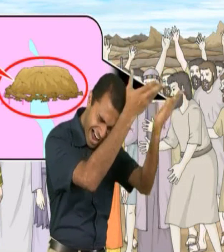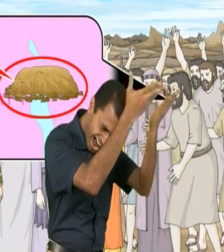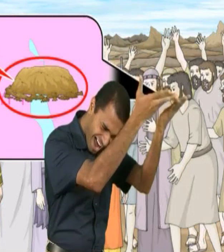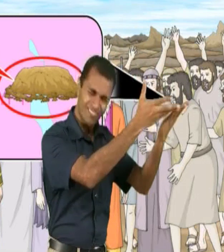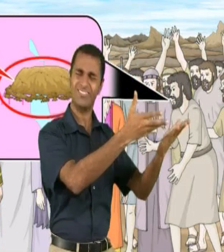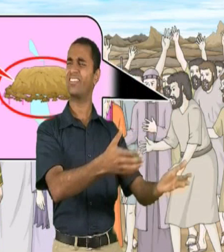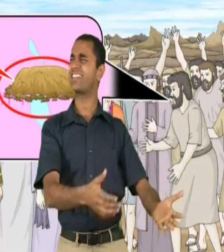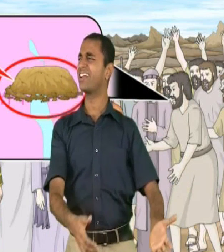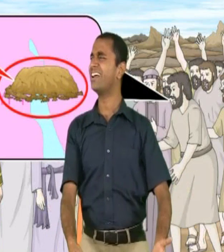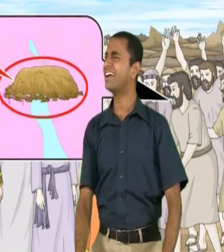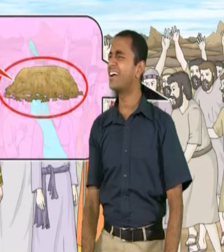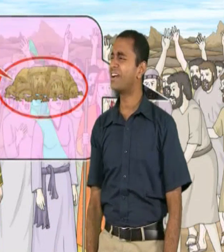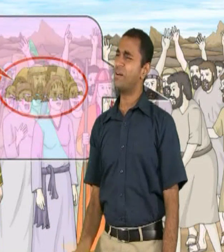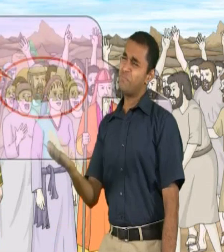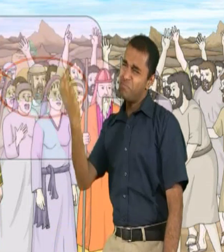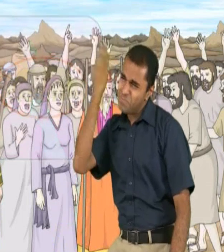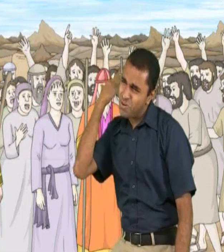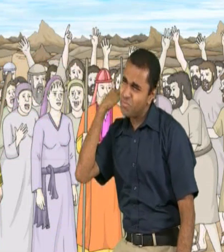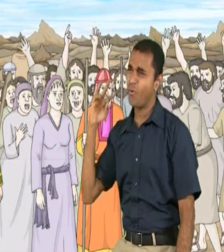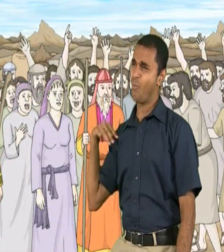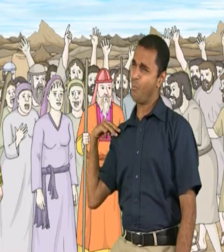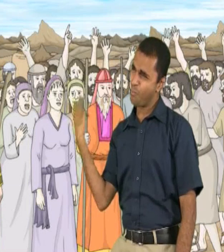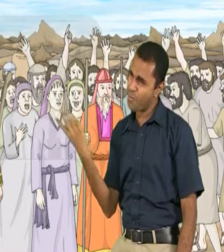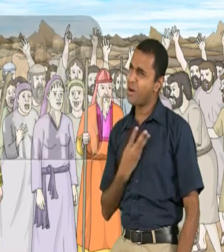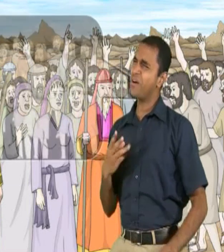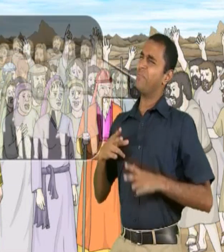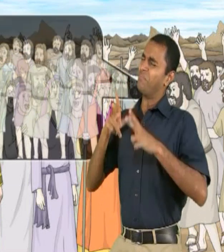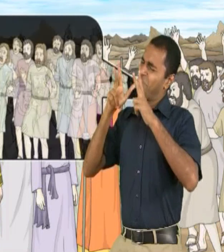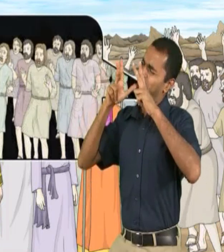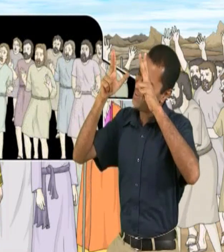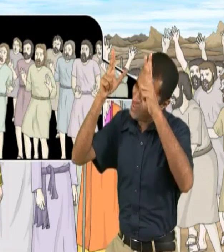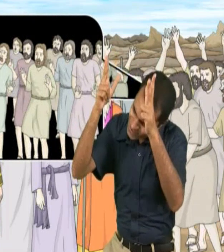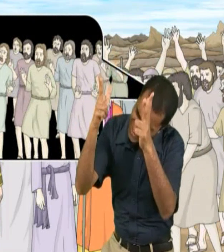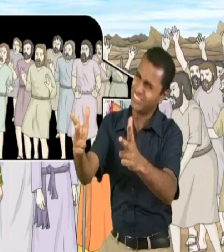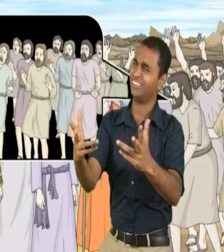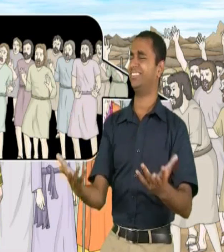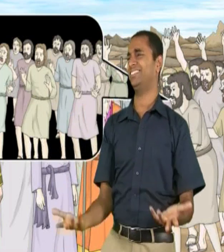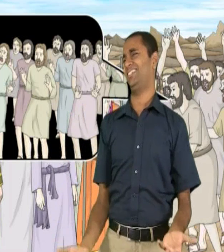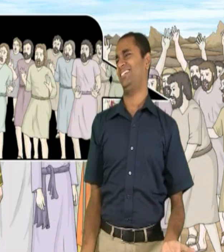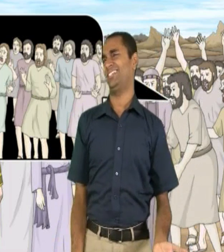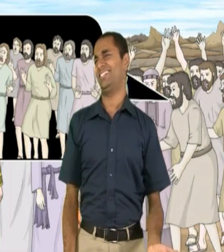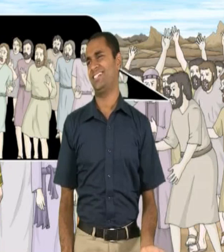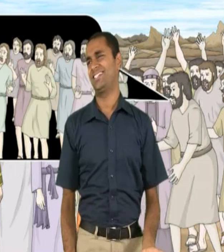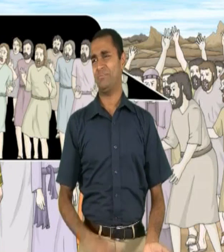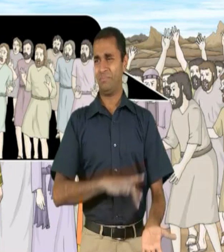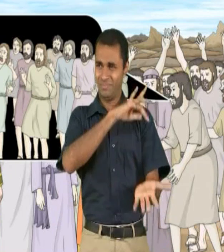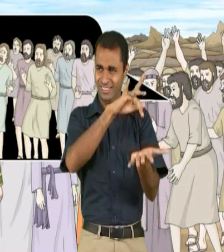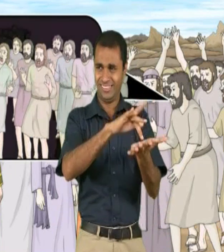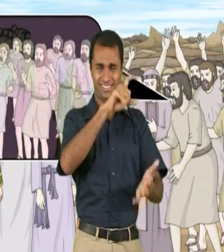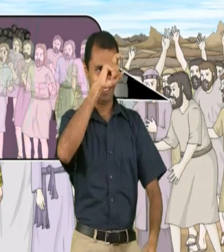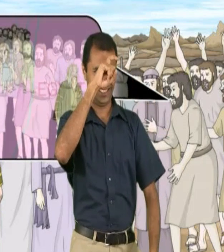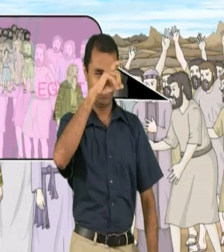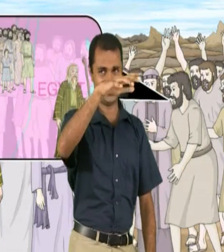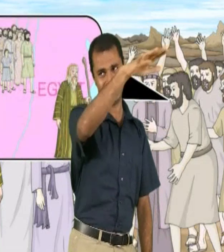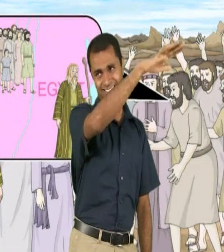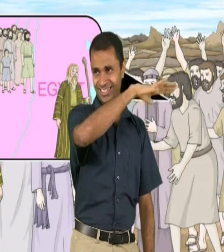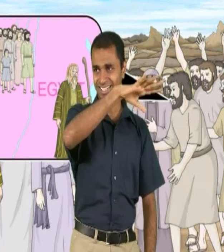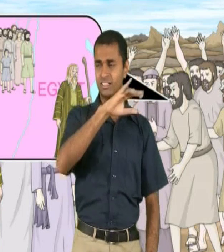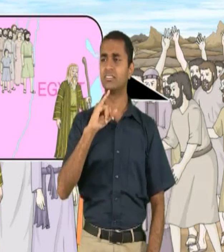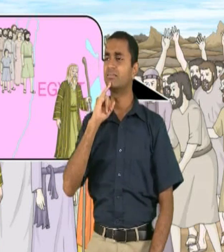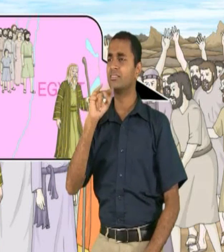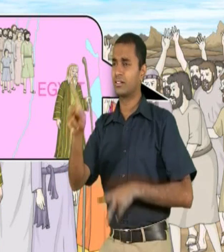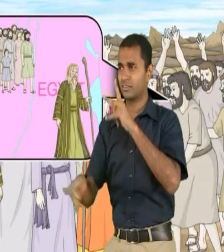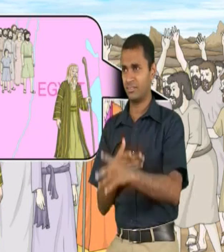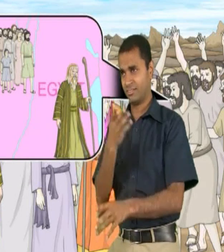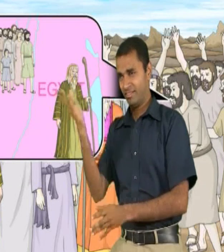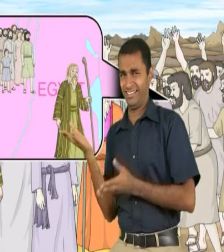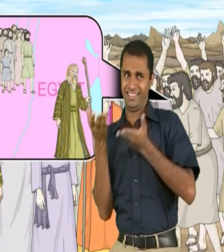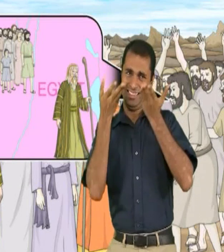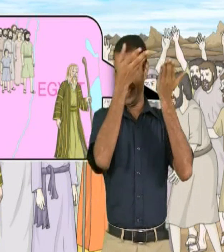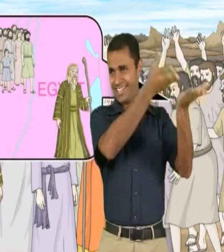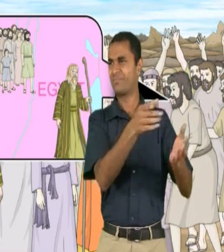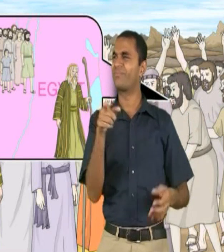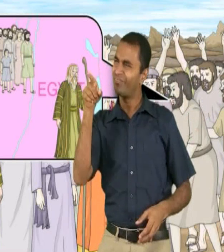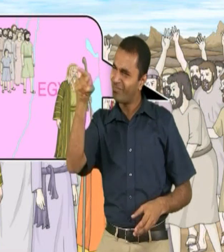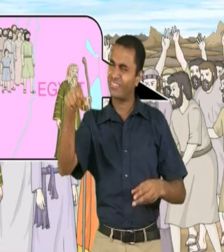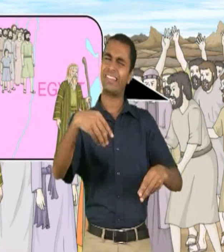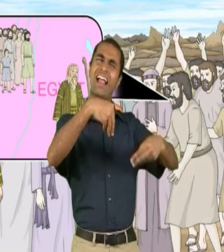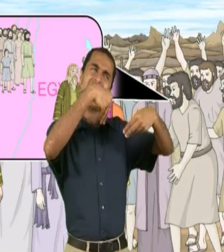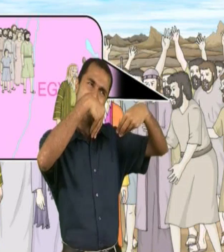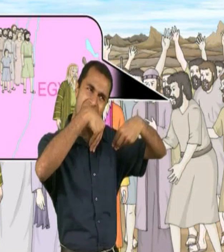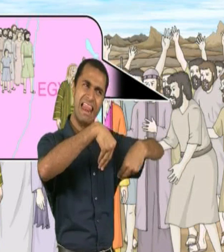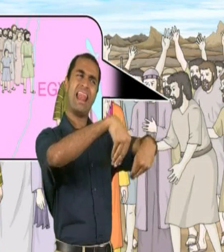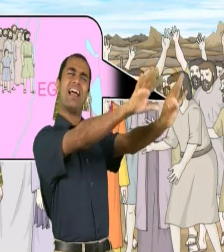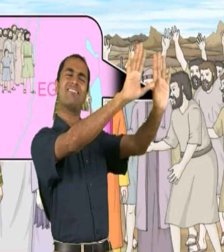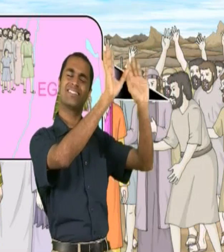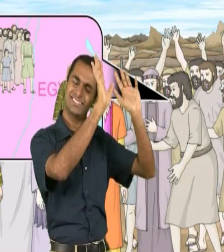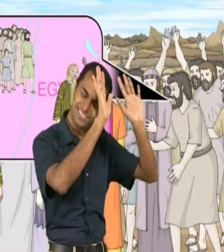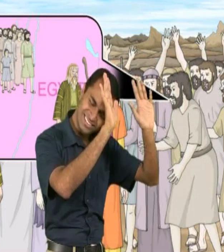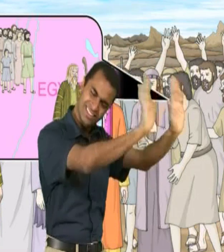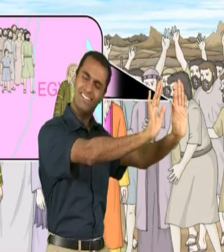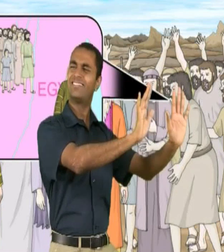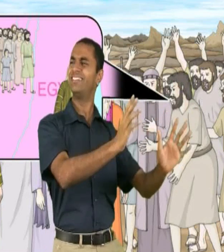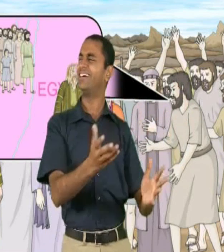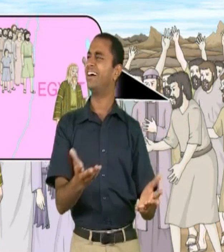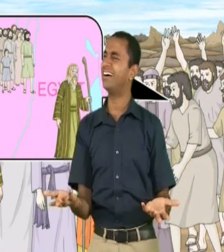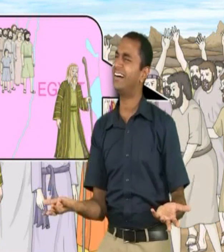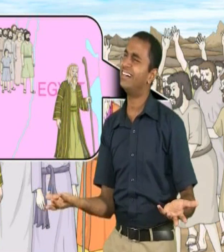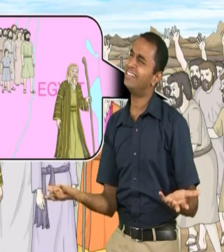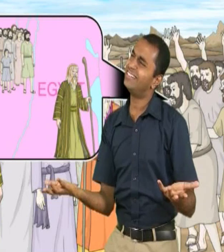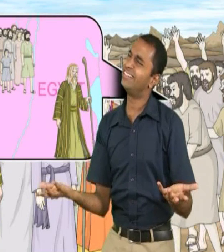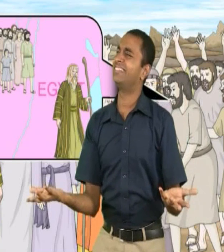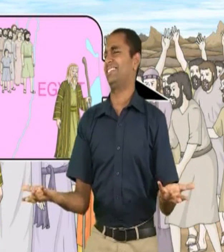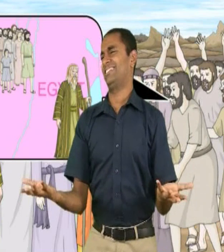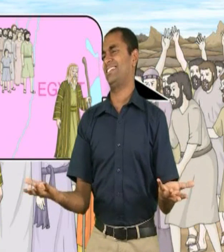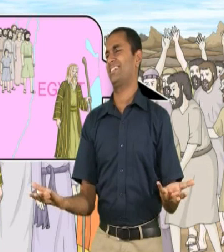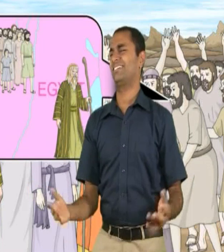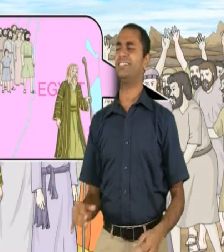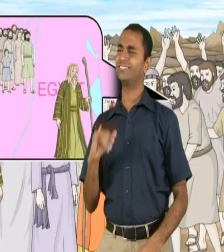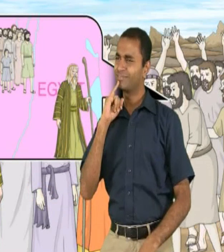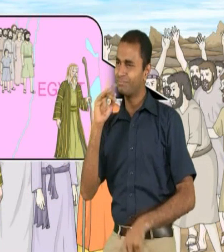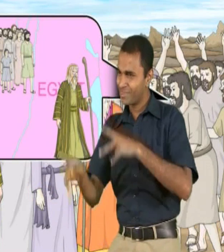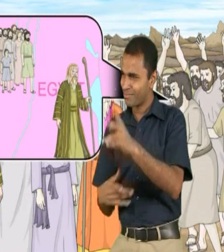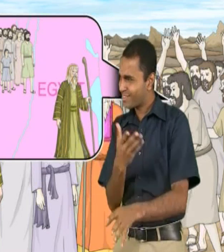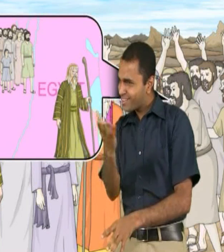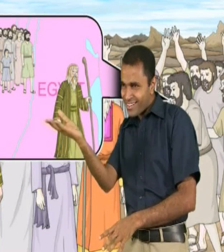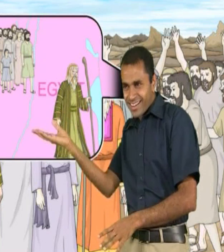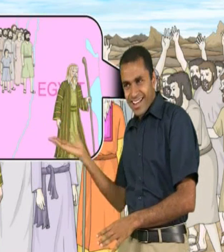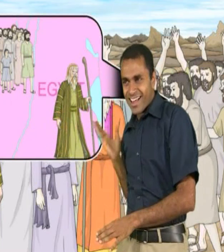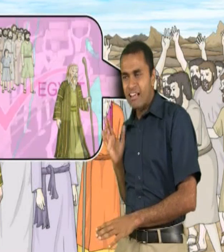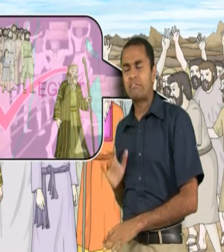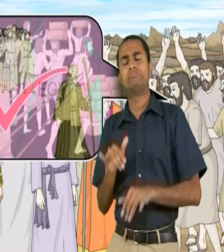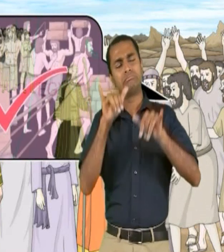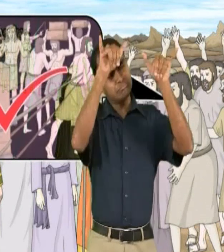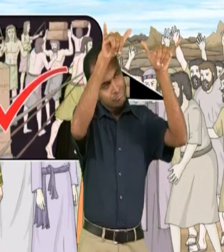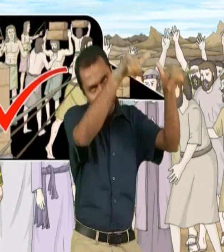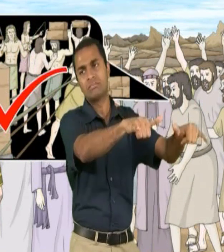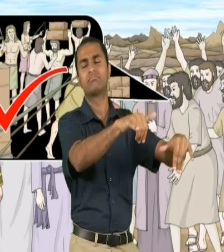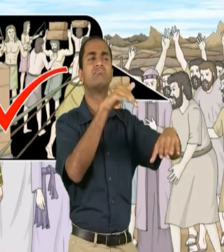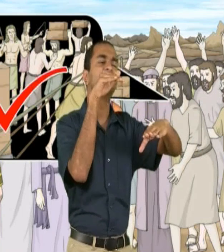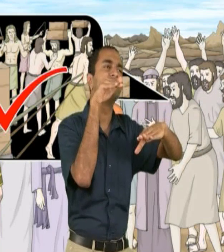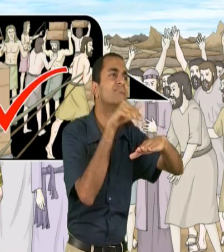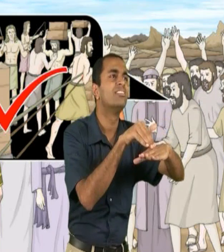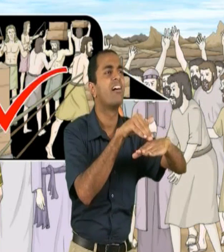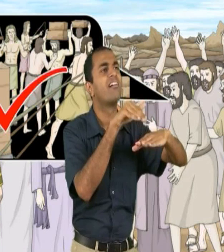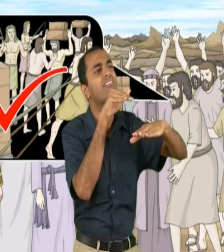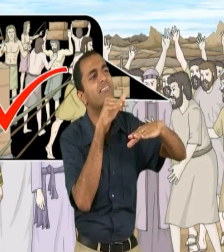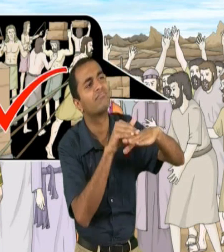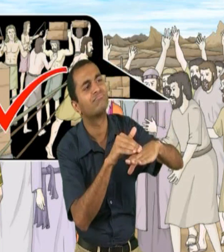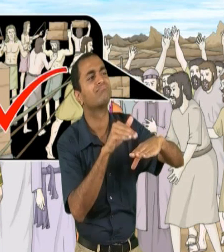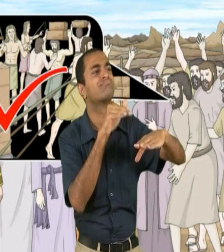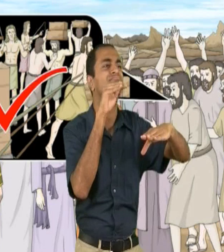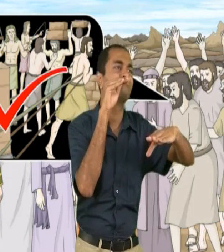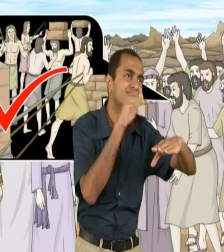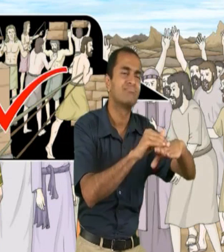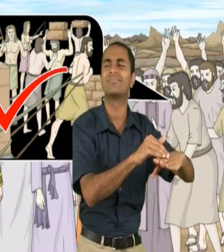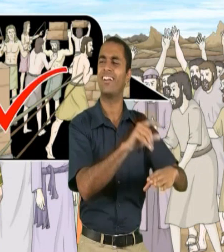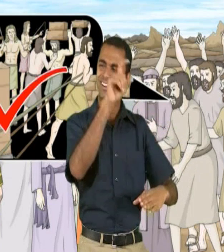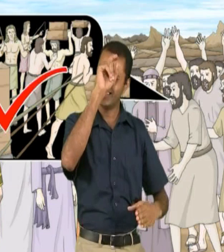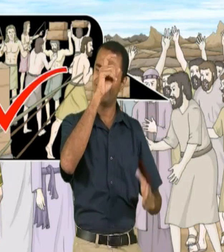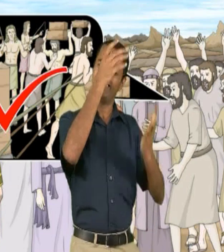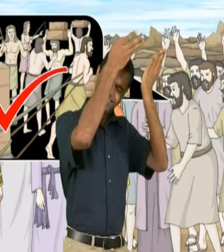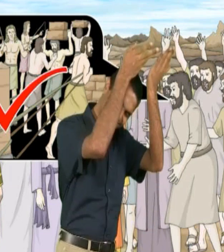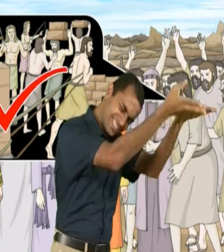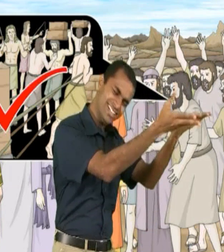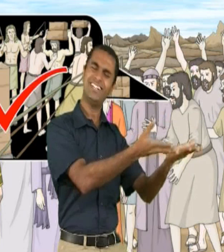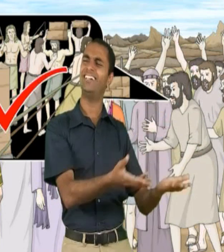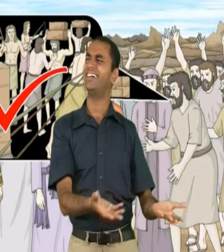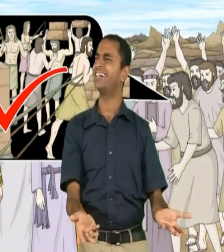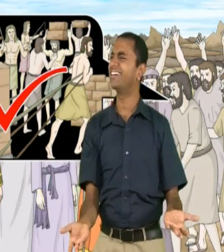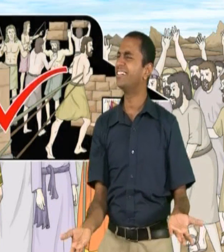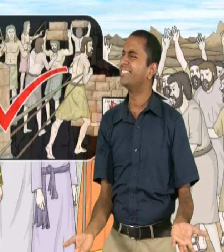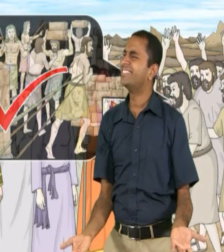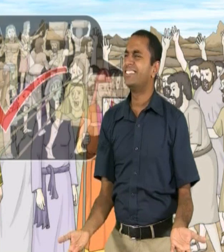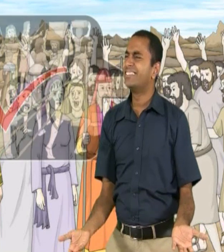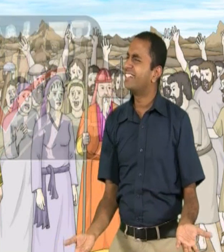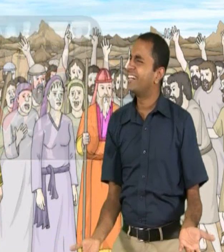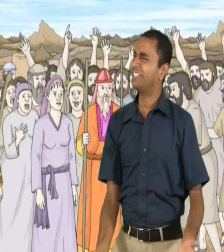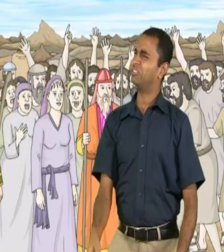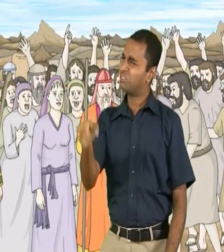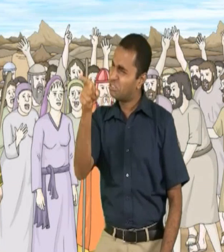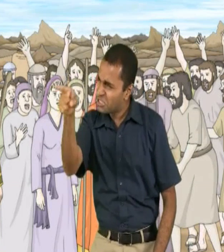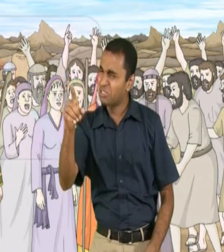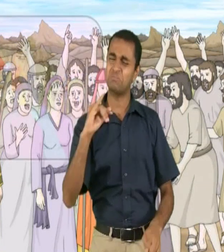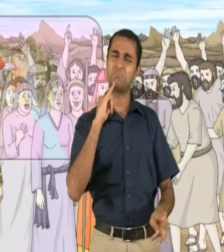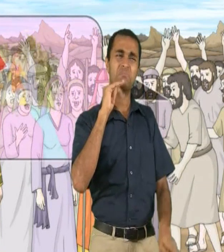Did we not say to you in Egypt, ‘Leave us alone so that we may serve the Egyptians’?